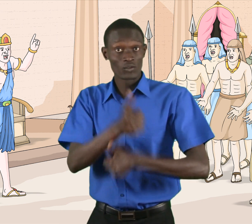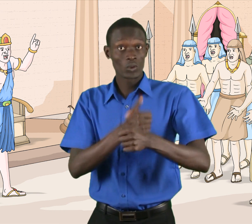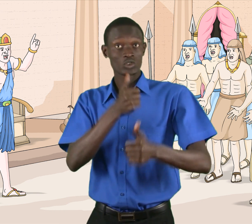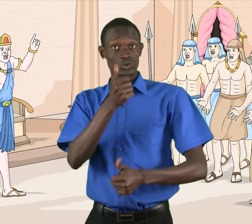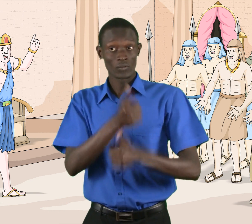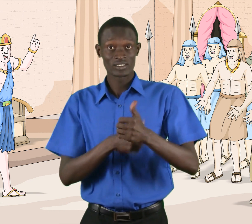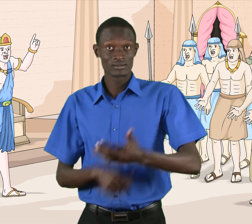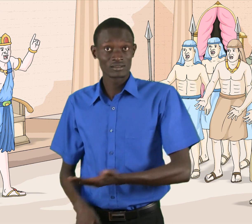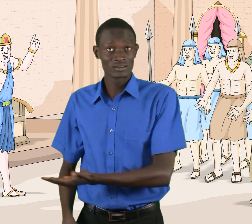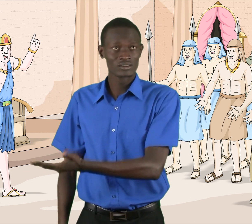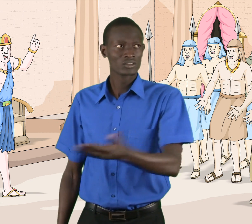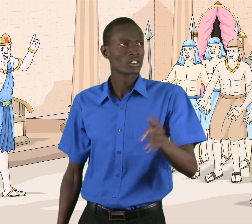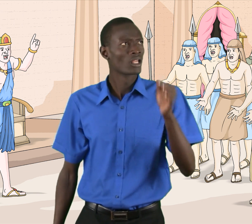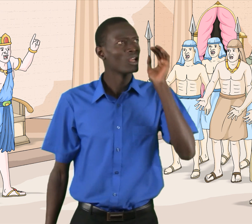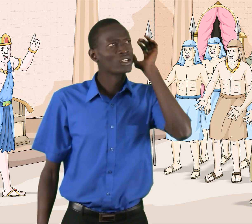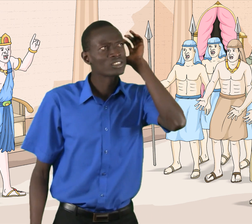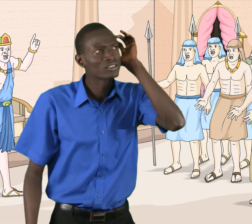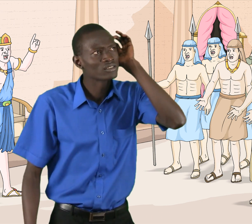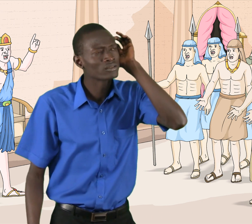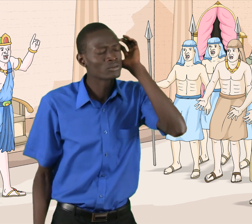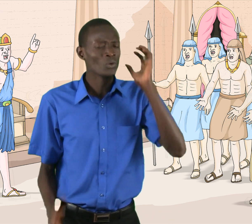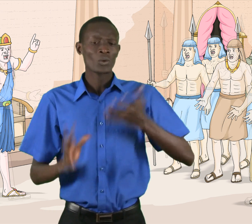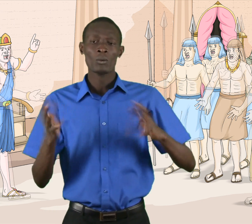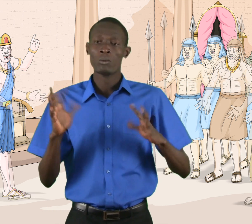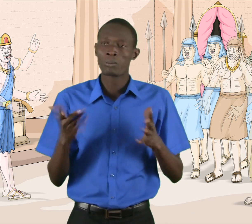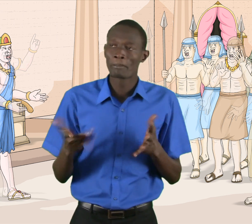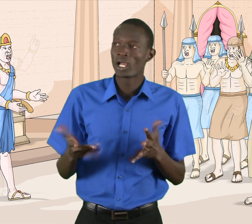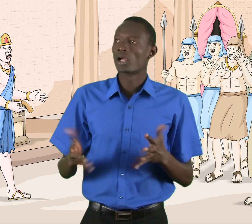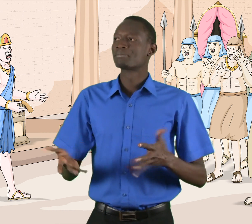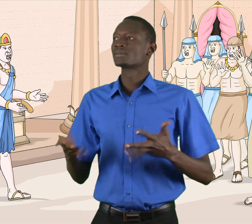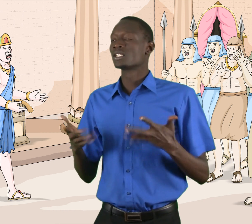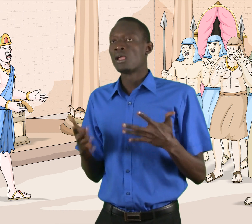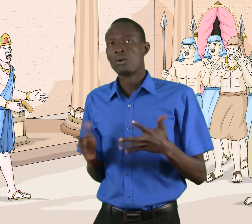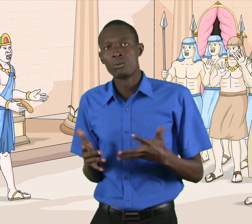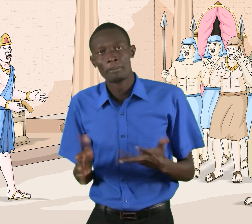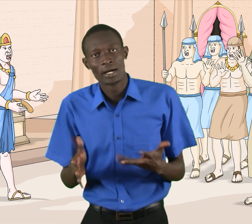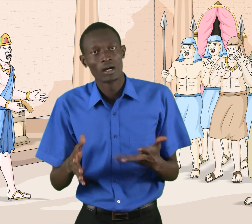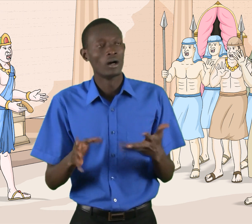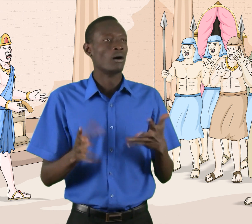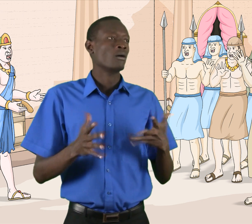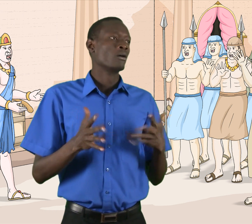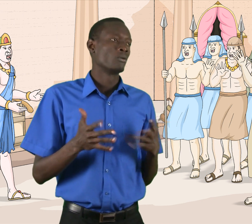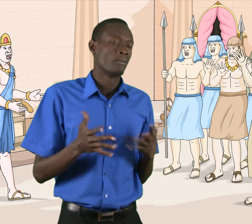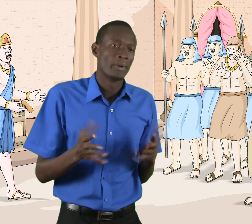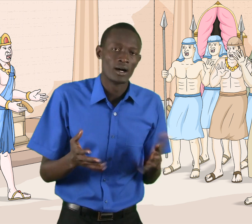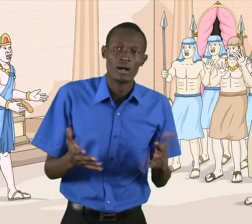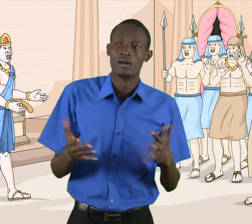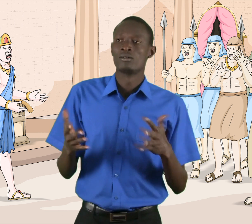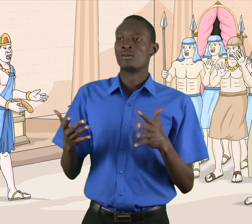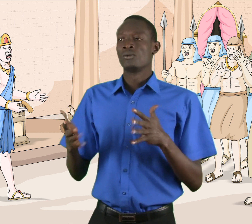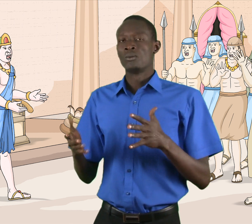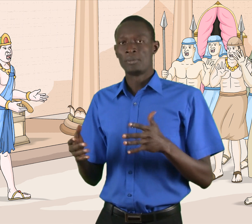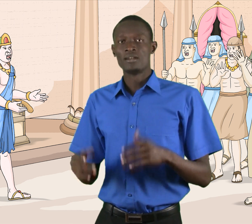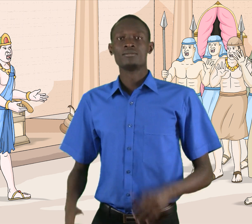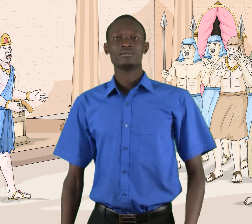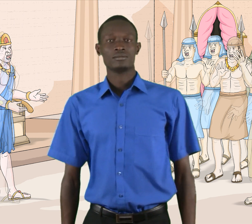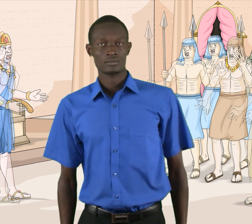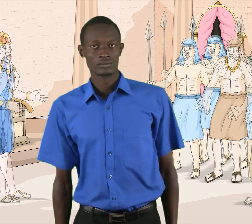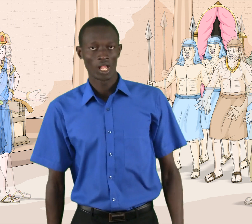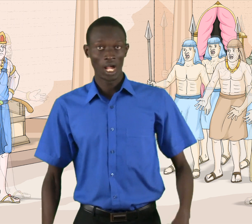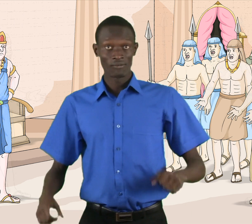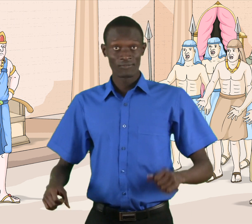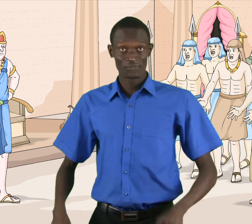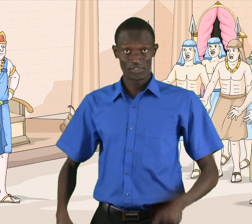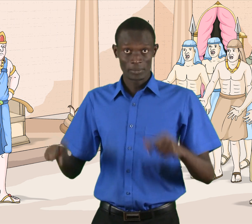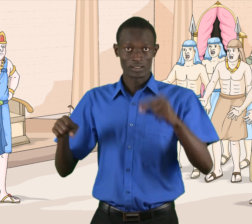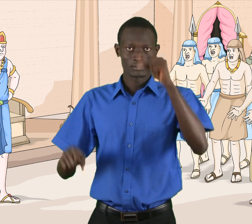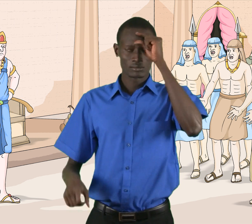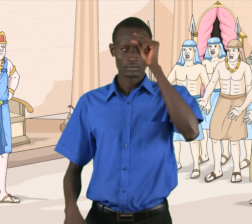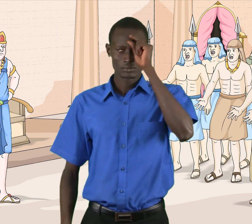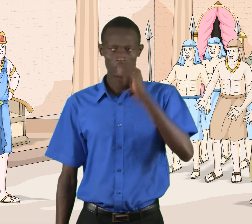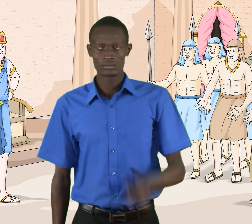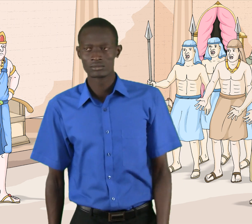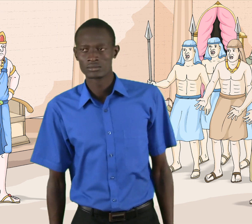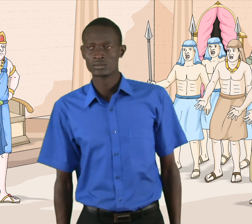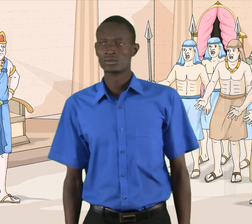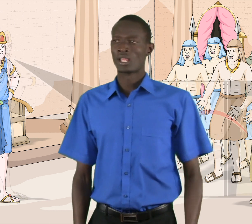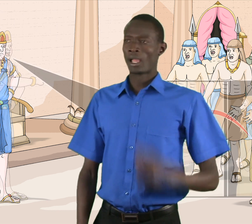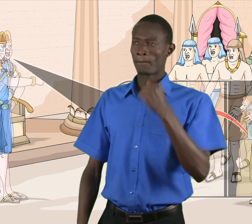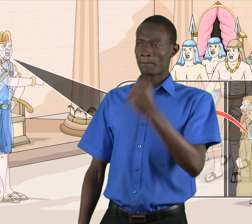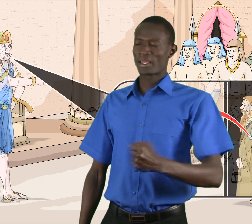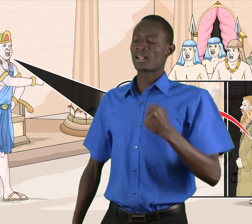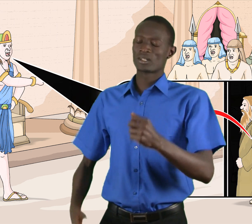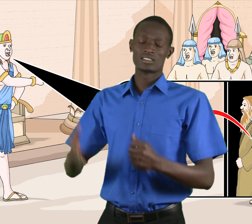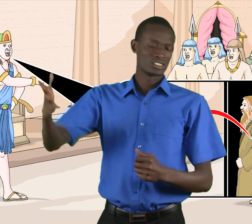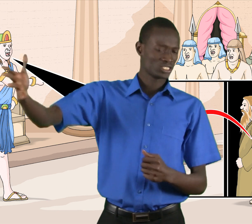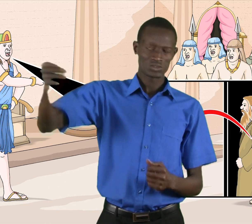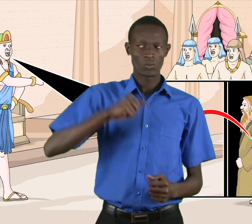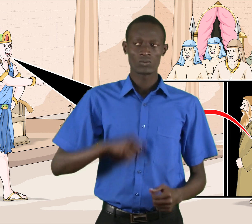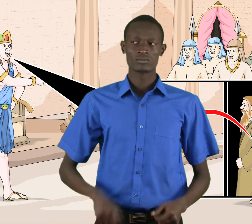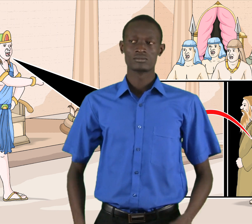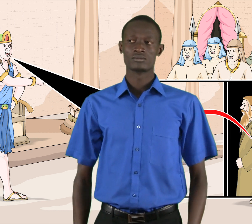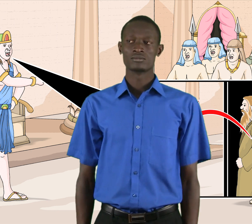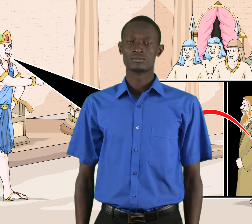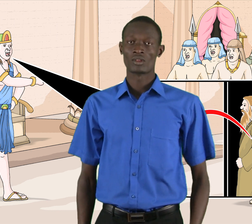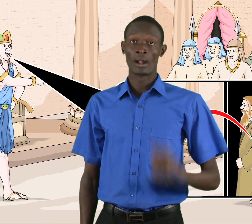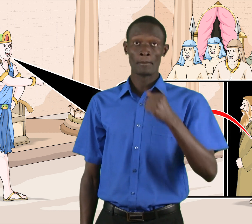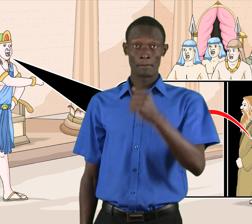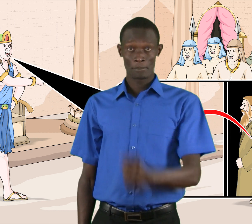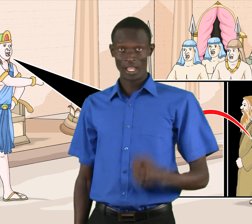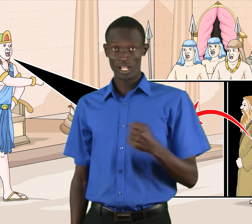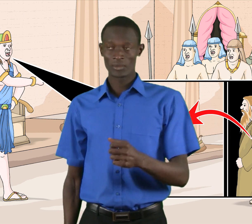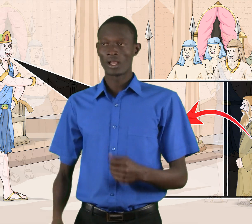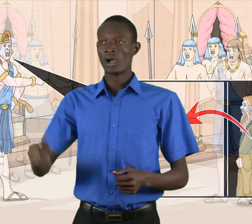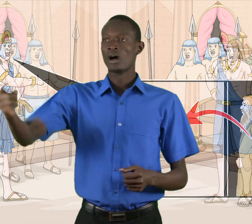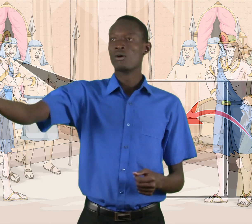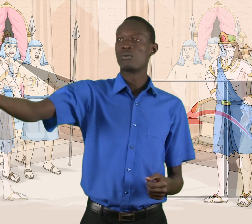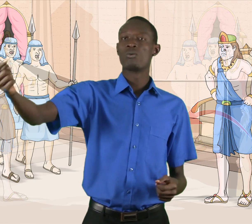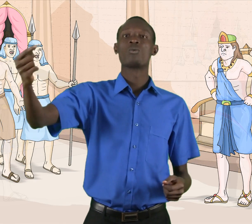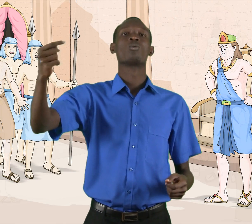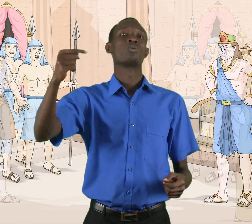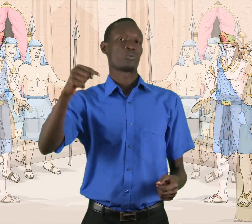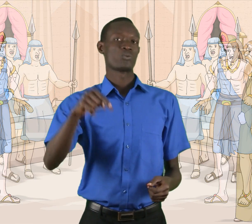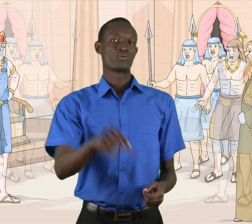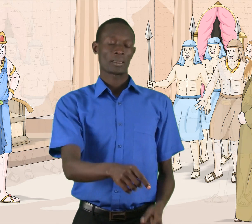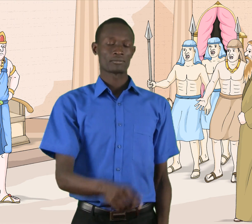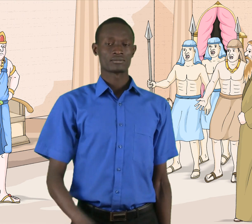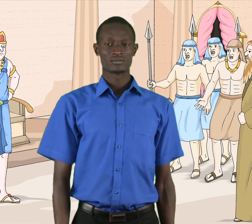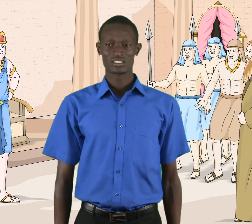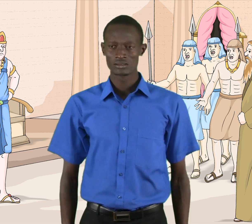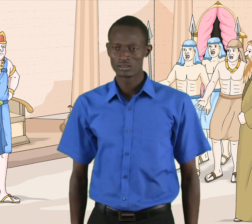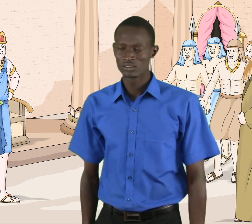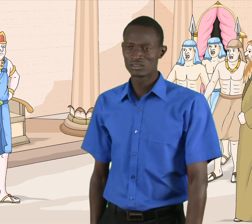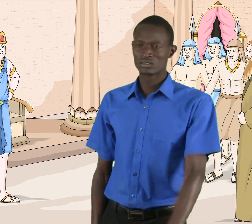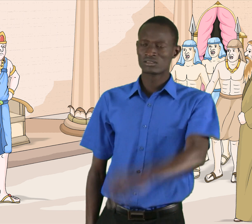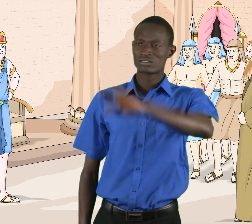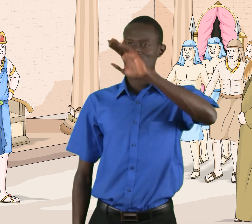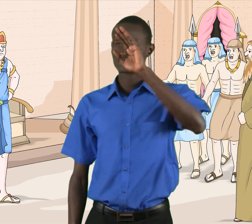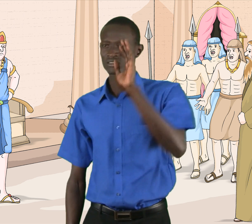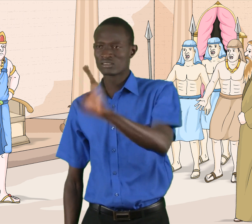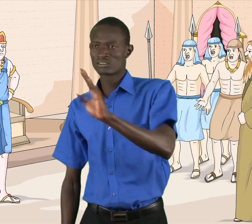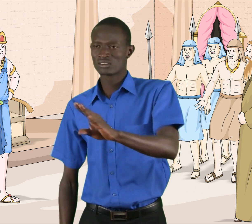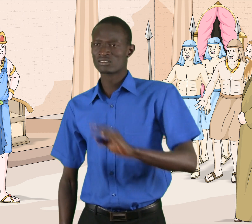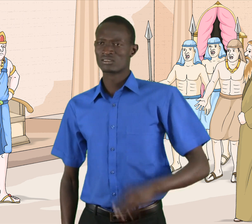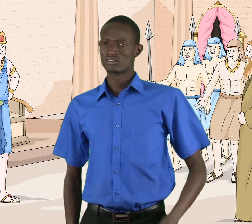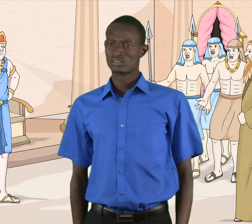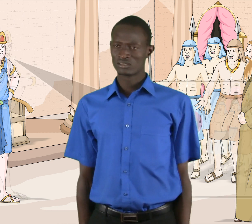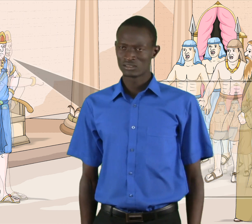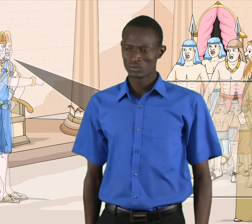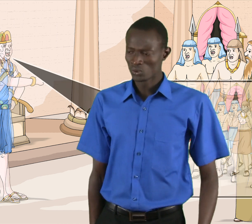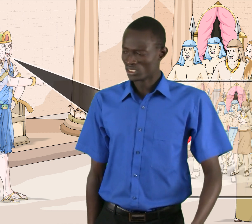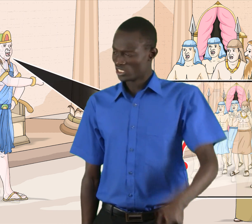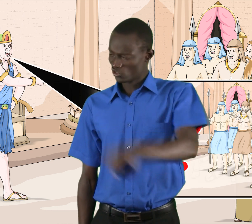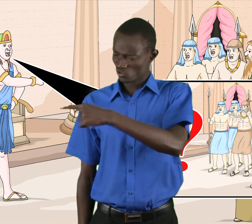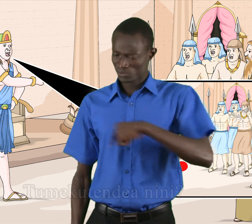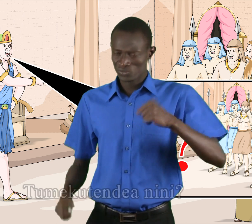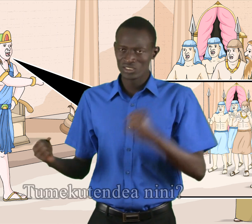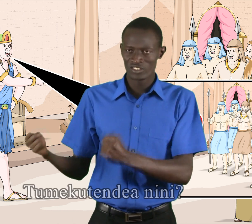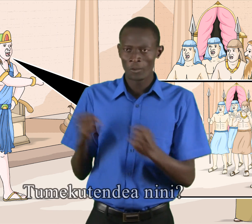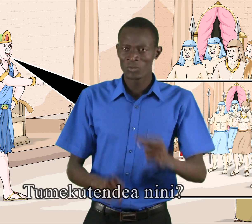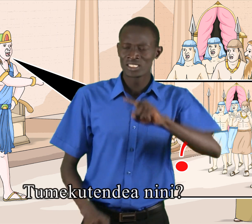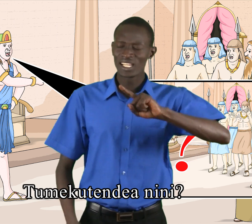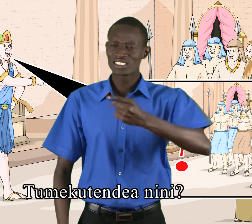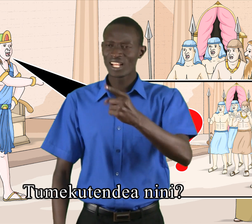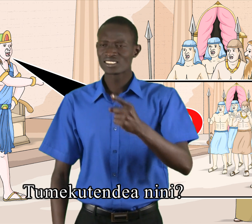Then Abimelech called Abraham and asked, “What have you done to us?